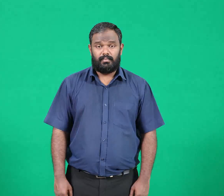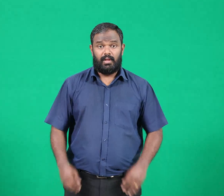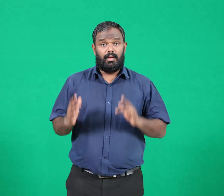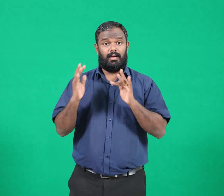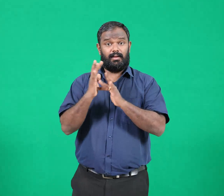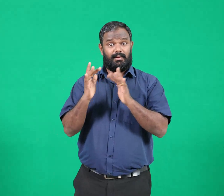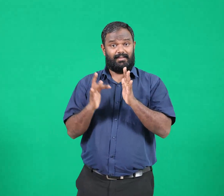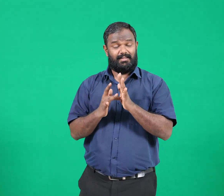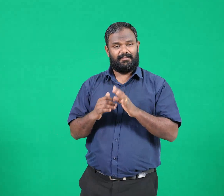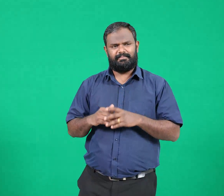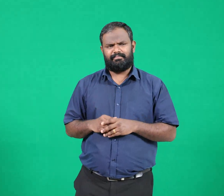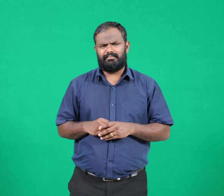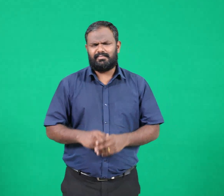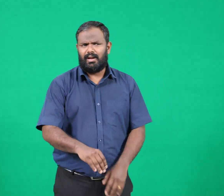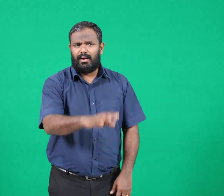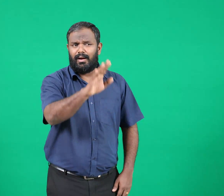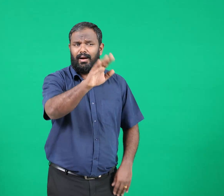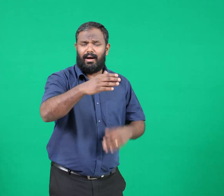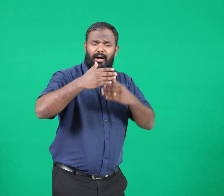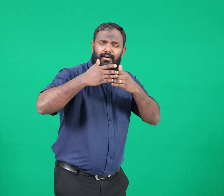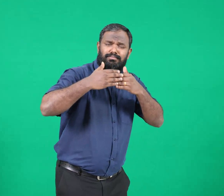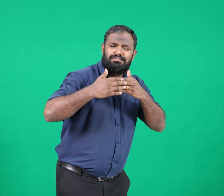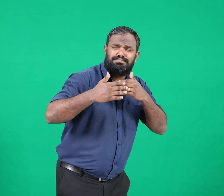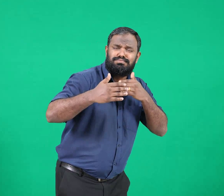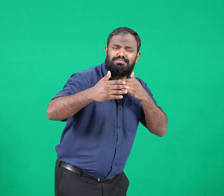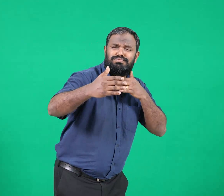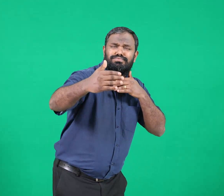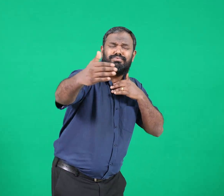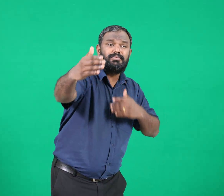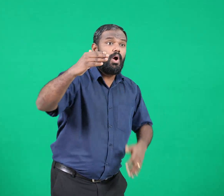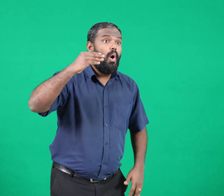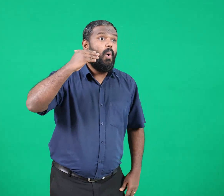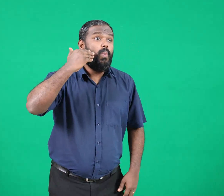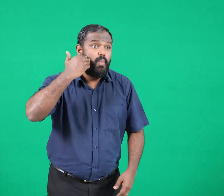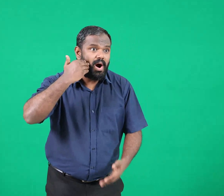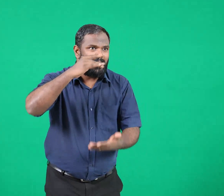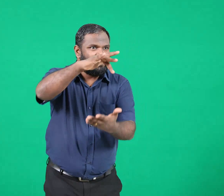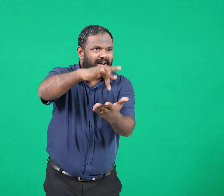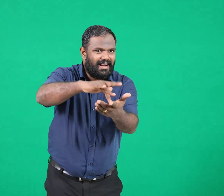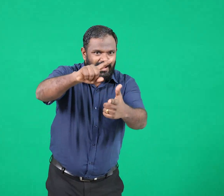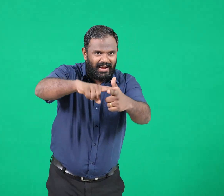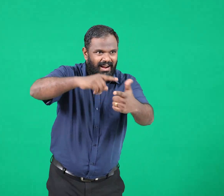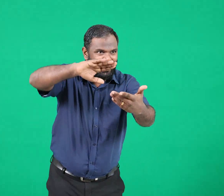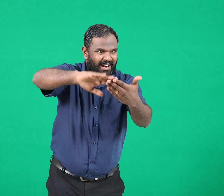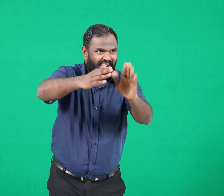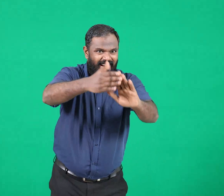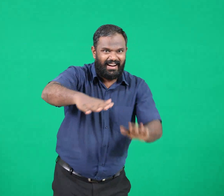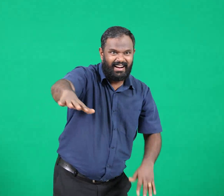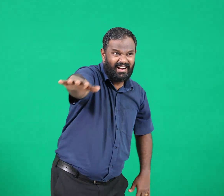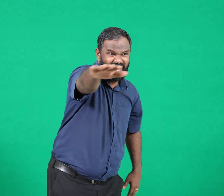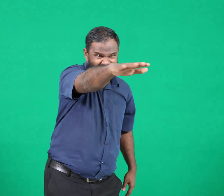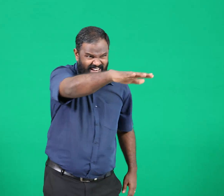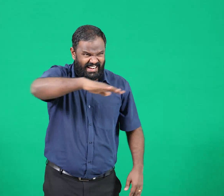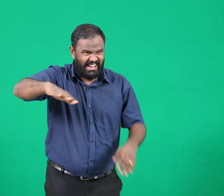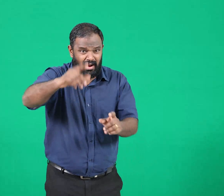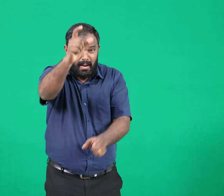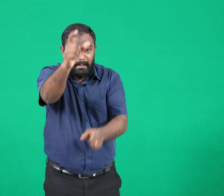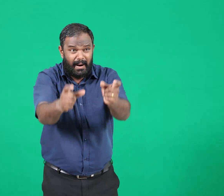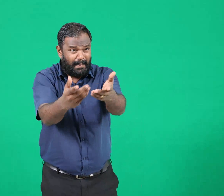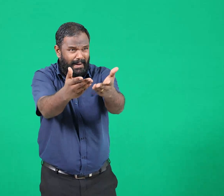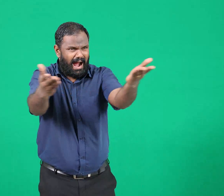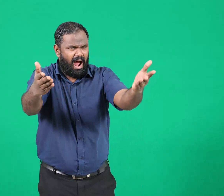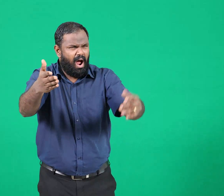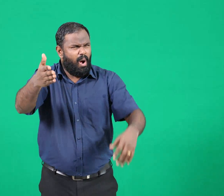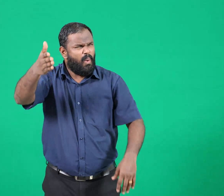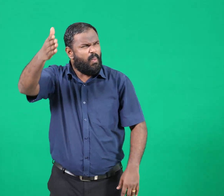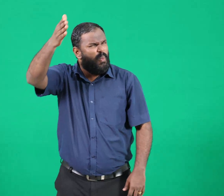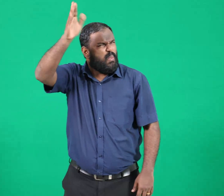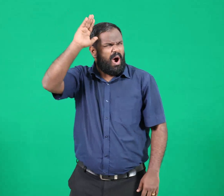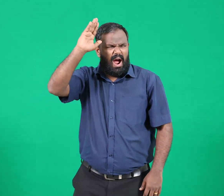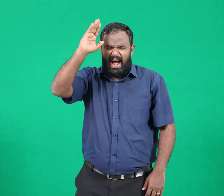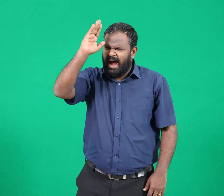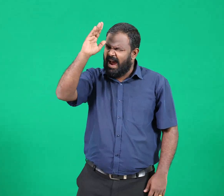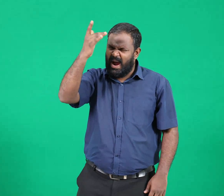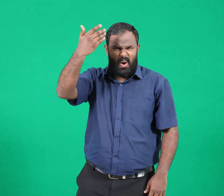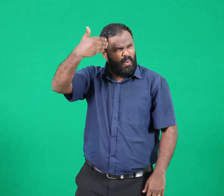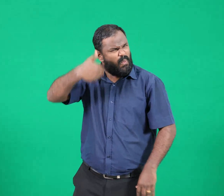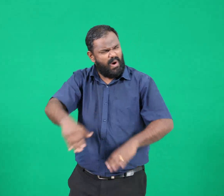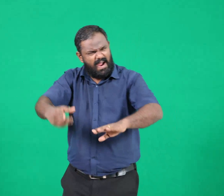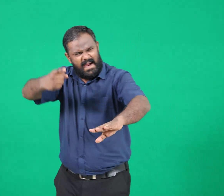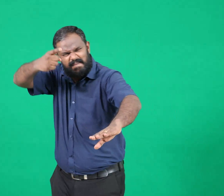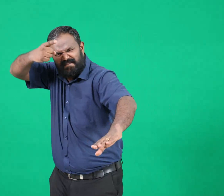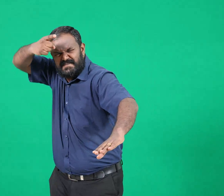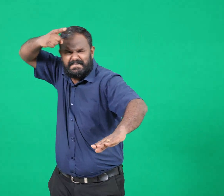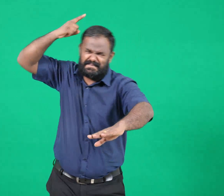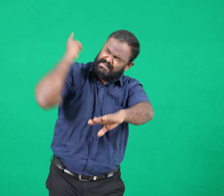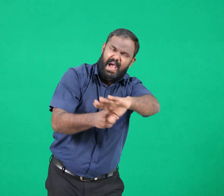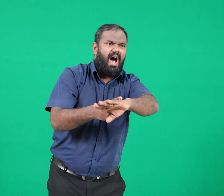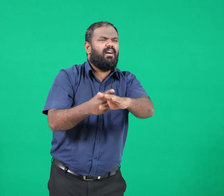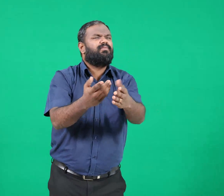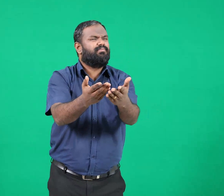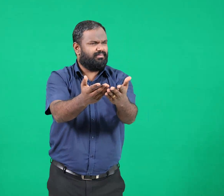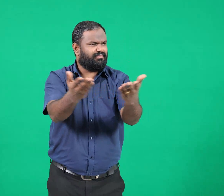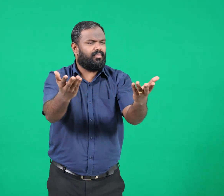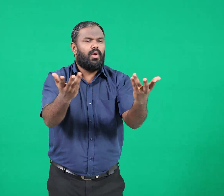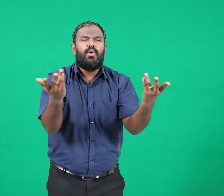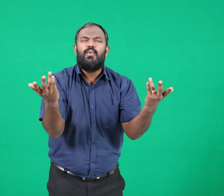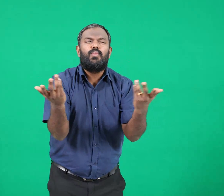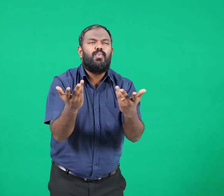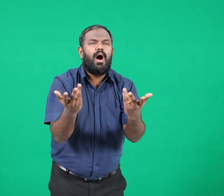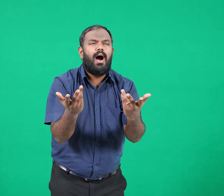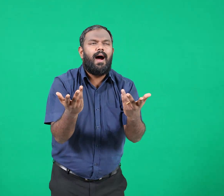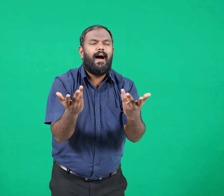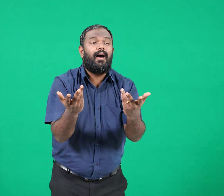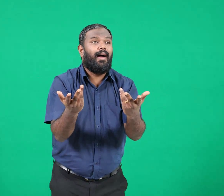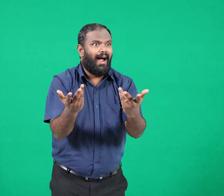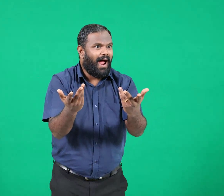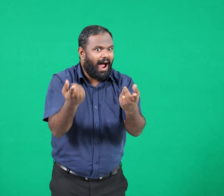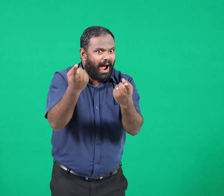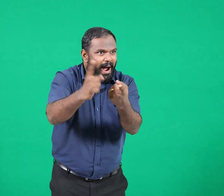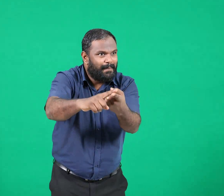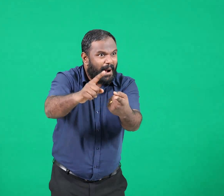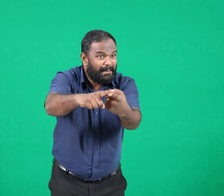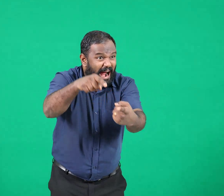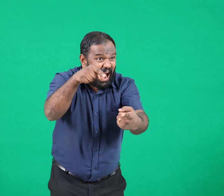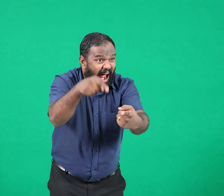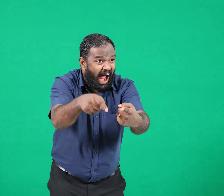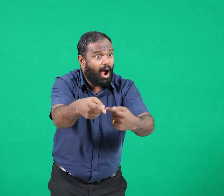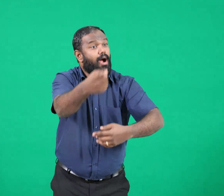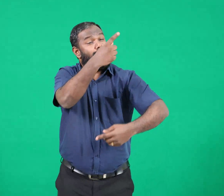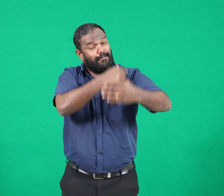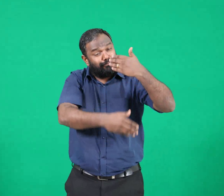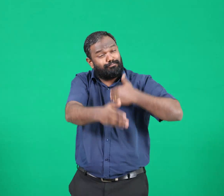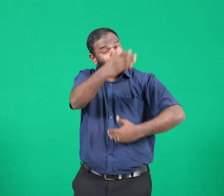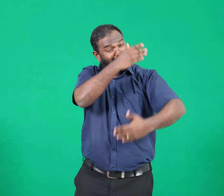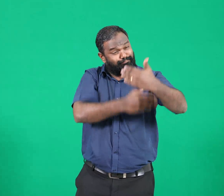For these are the days of vengeance, to fulfill all that is written.